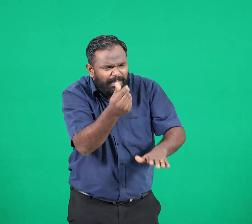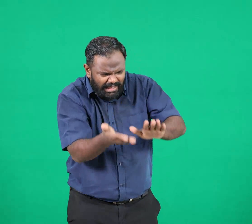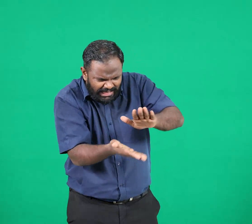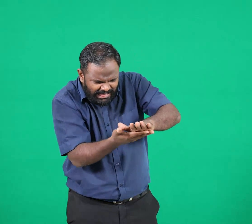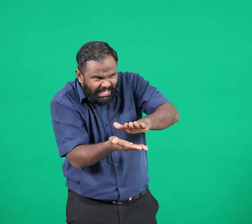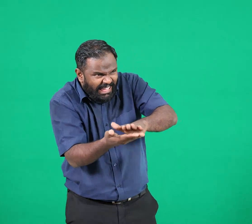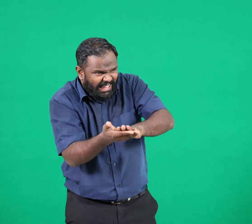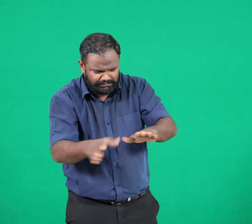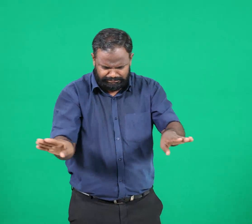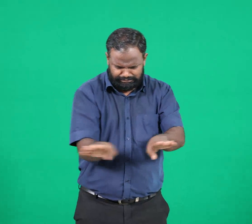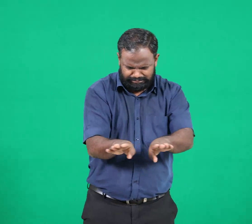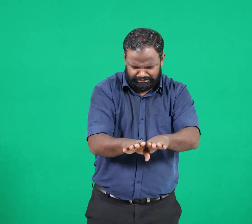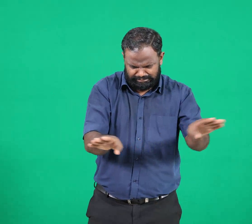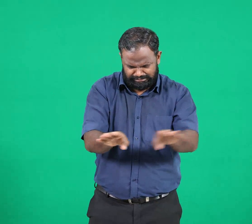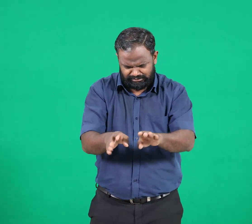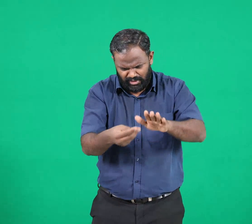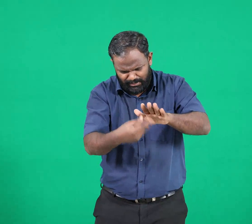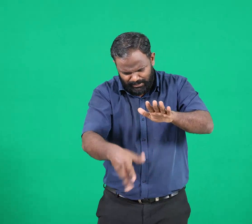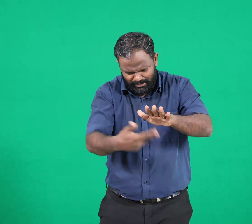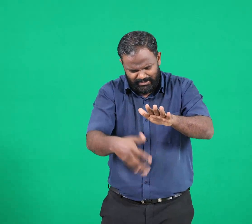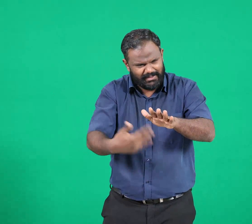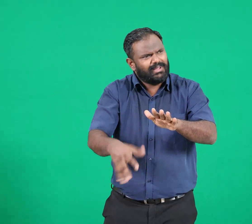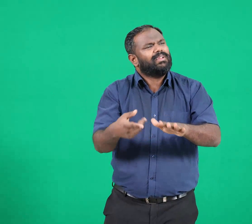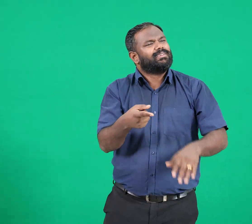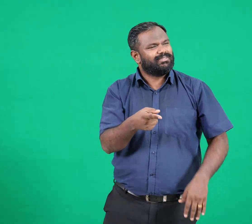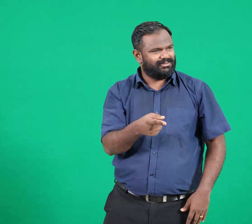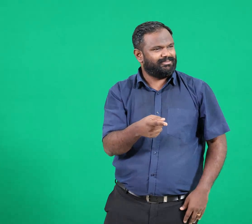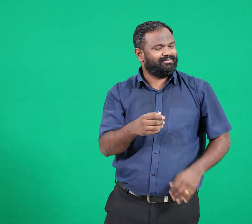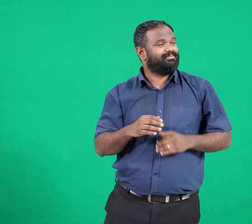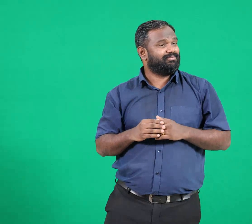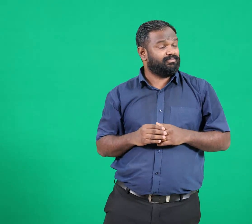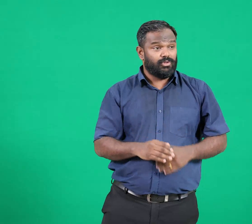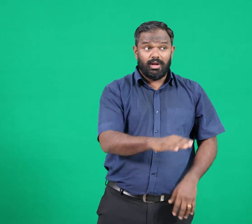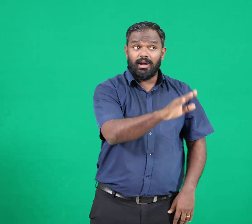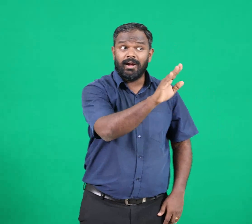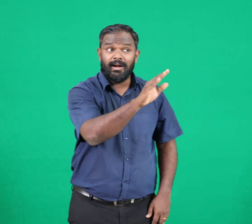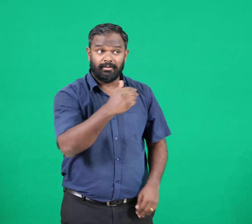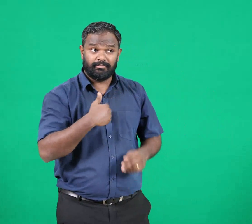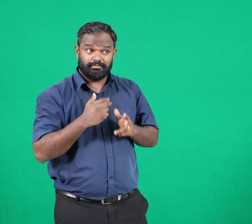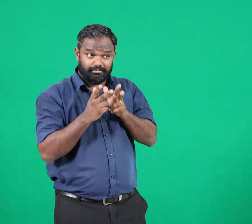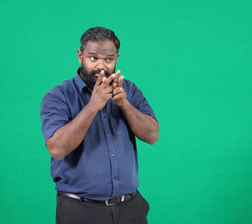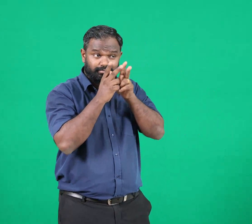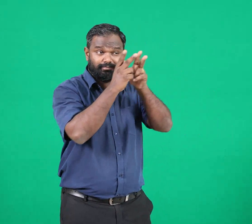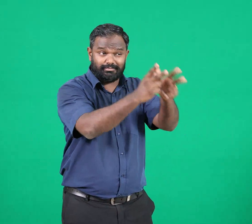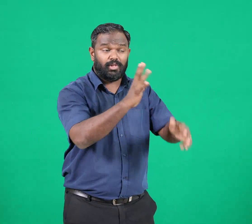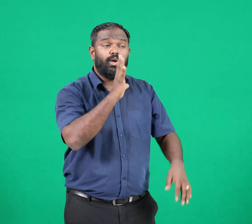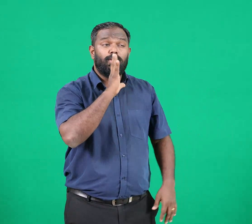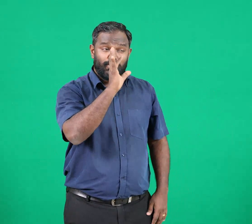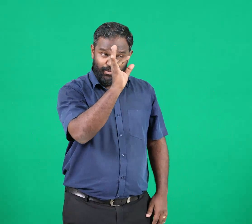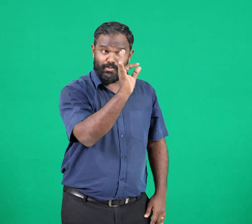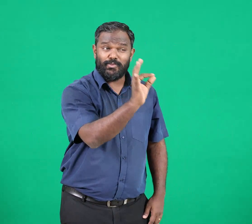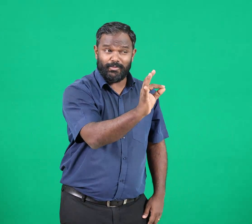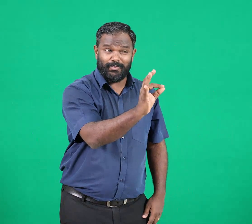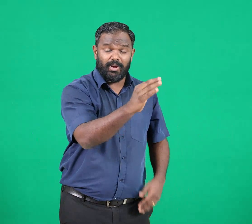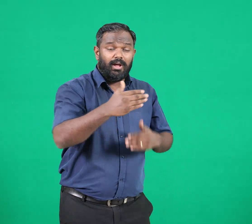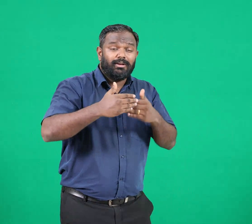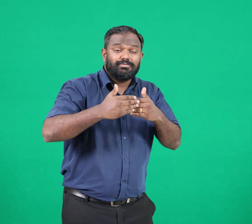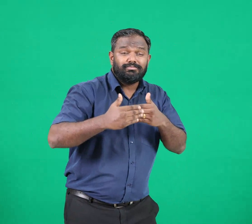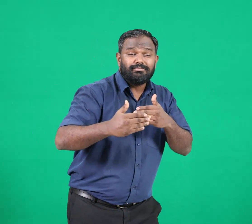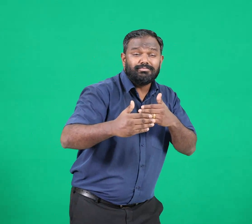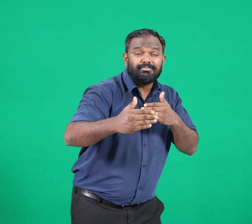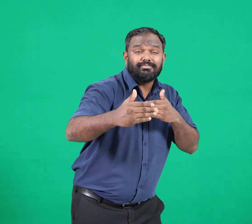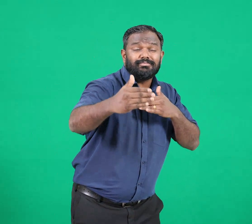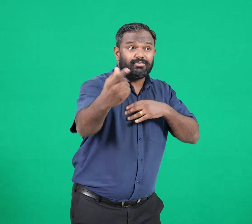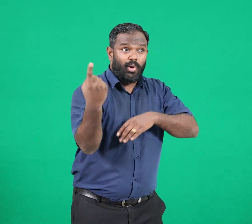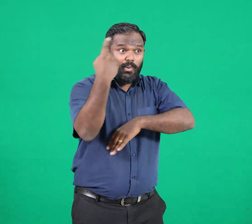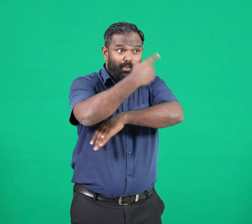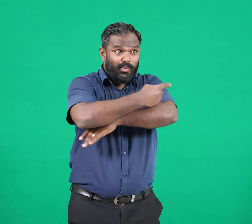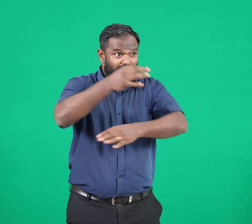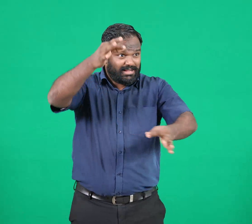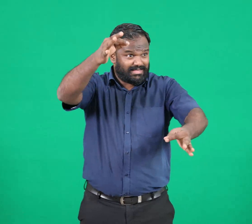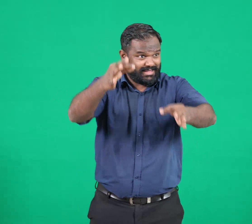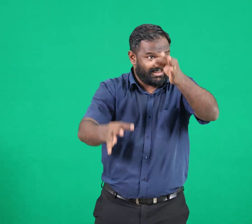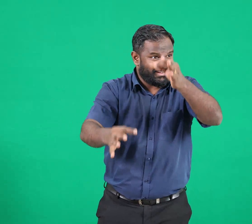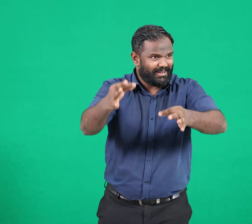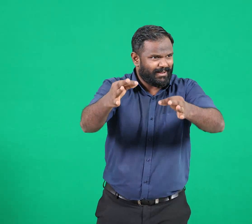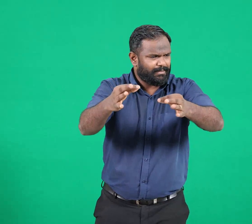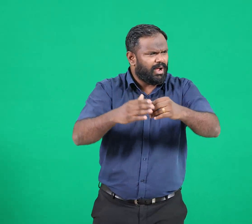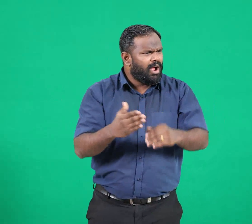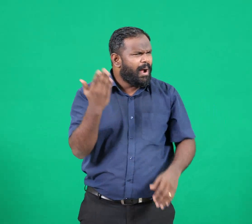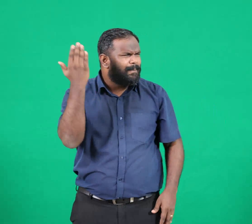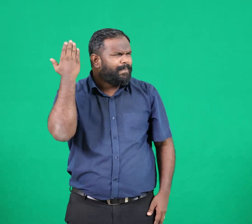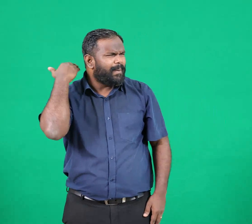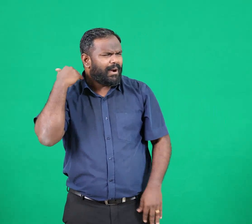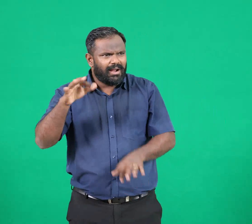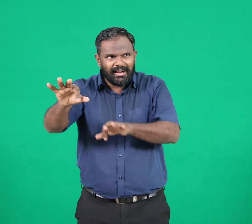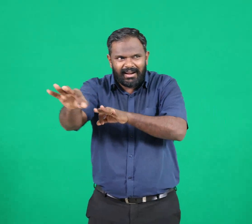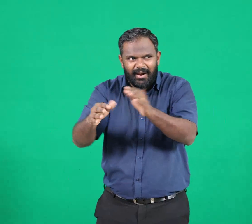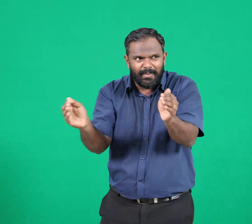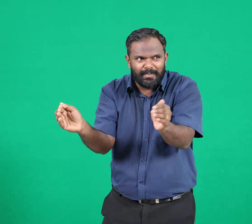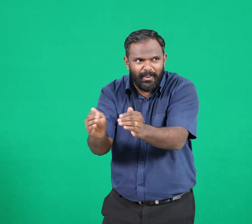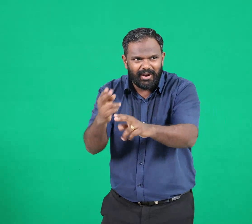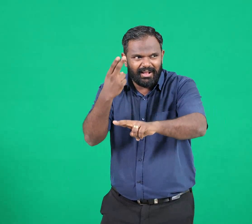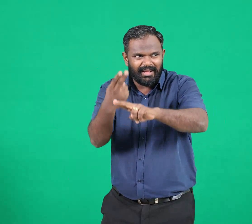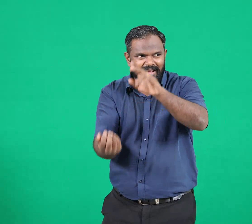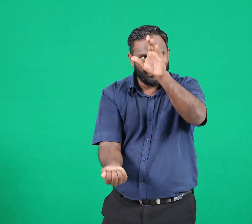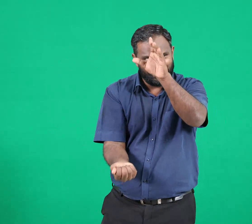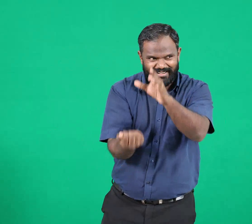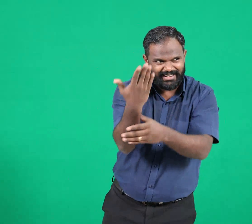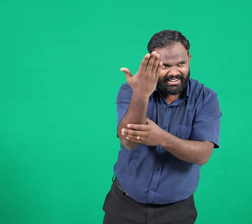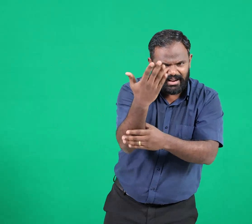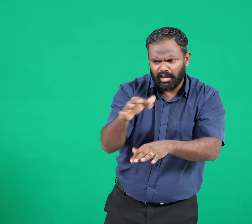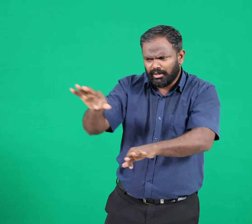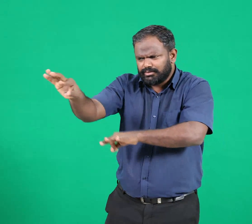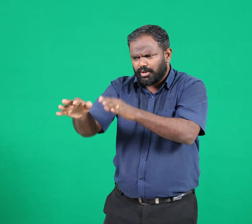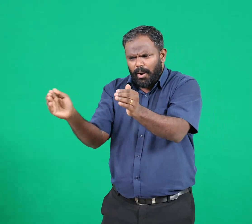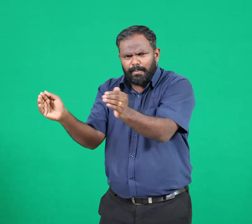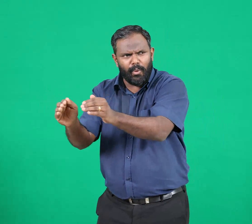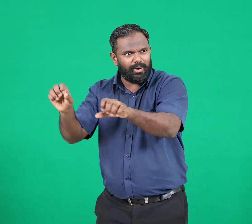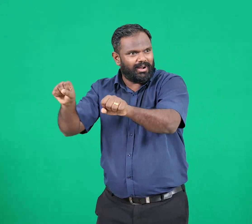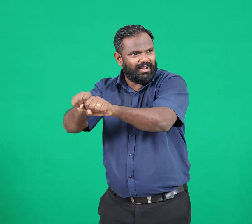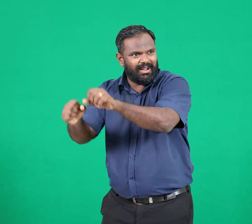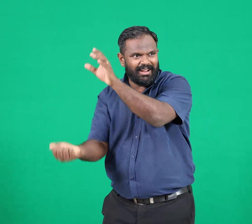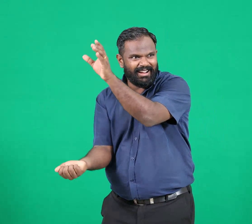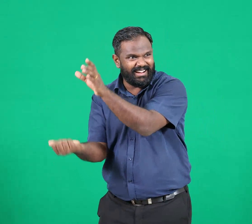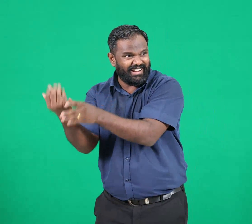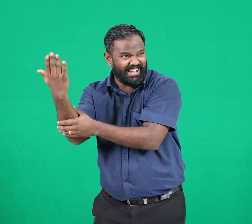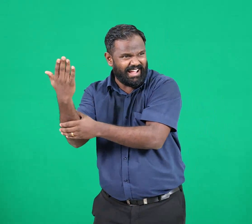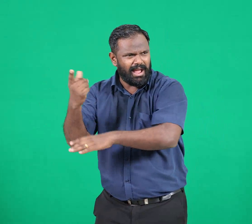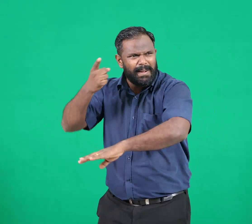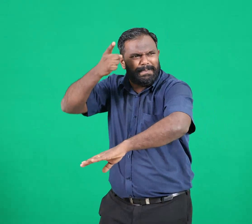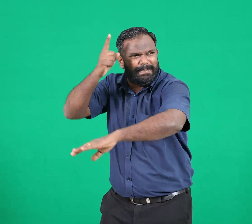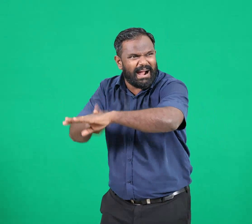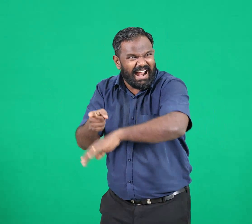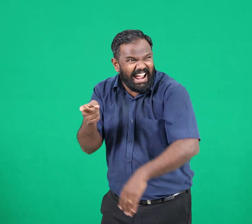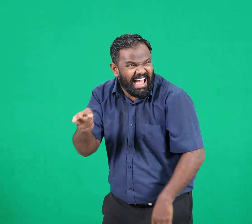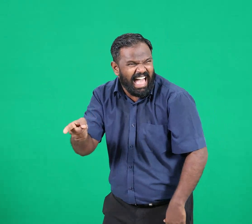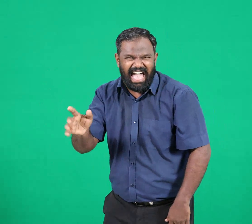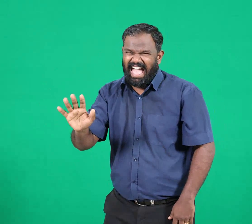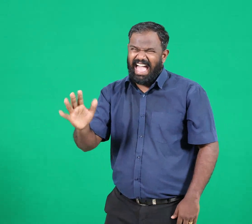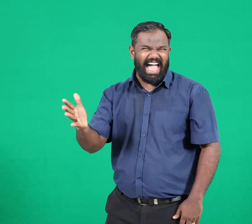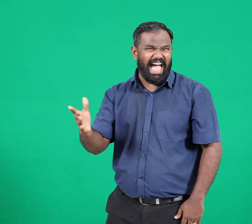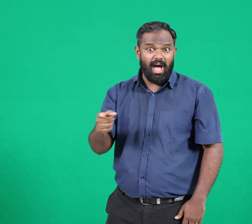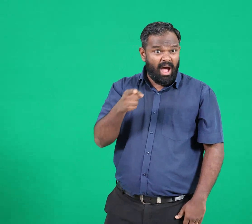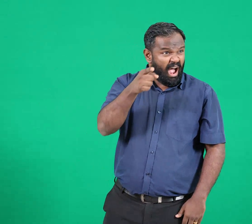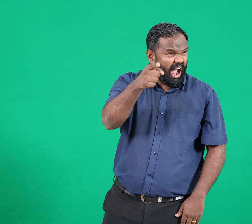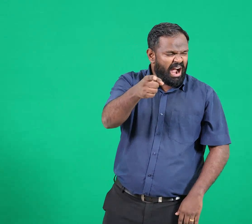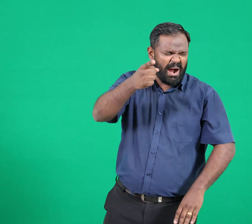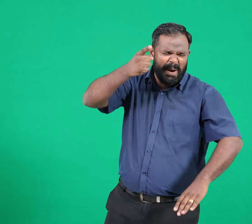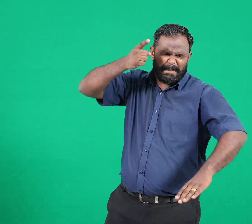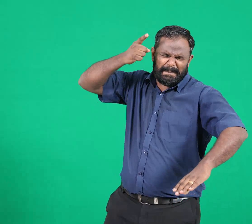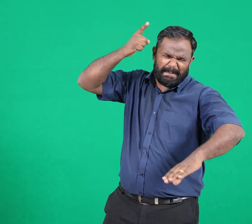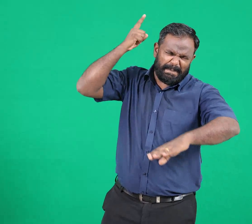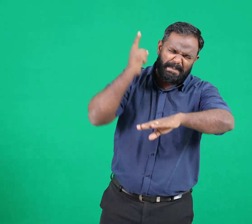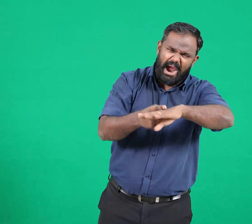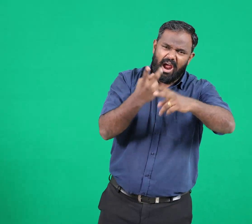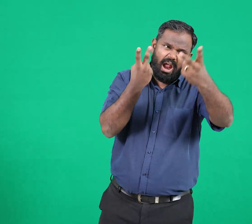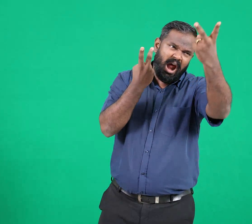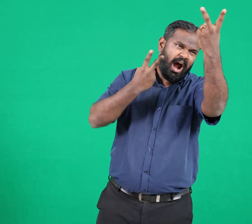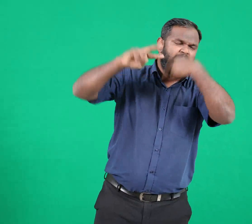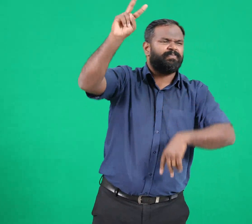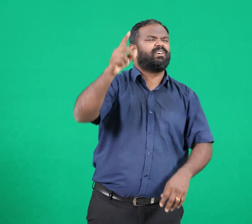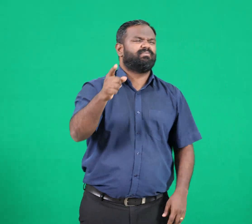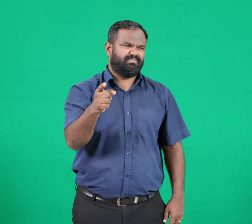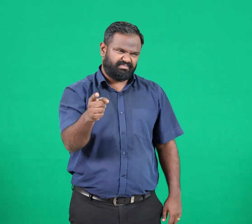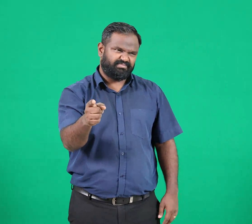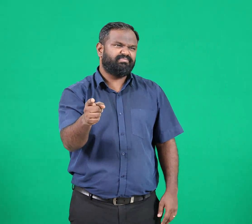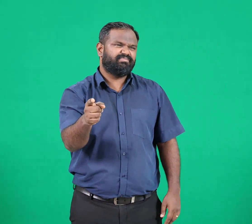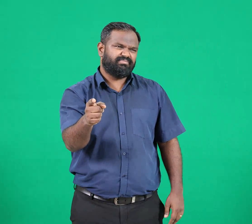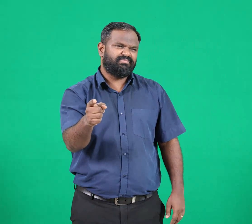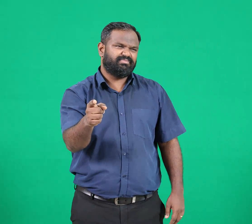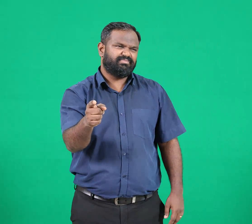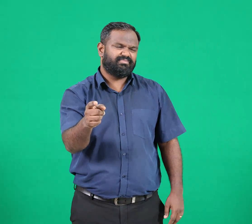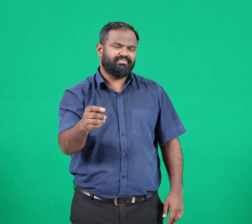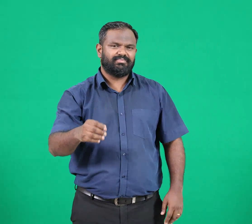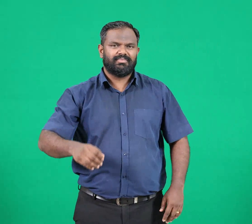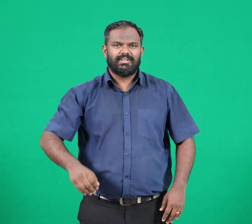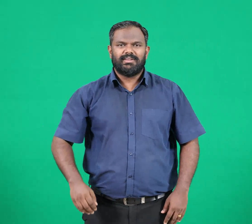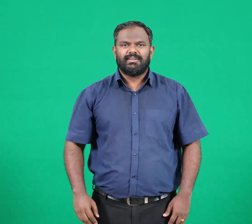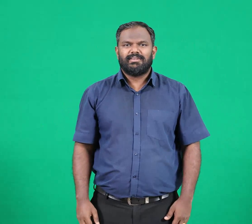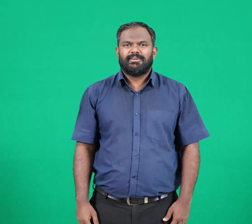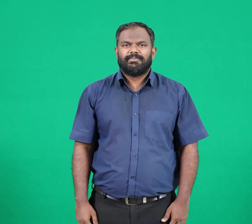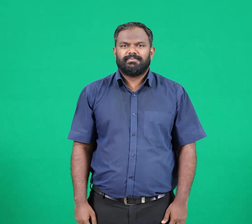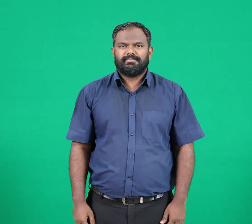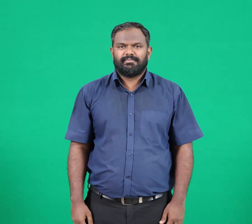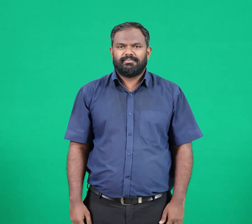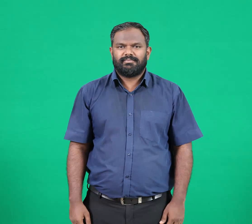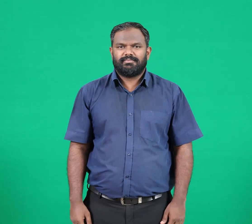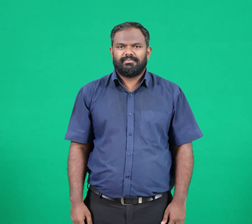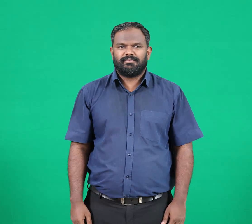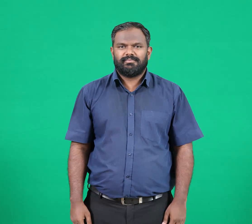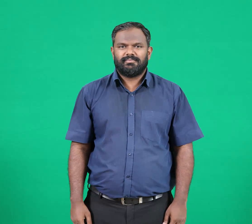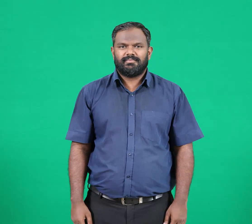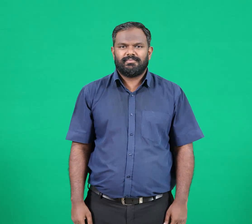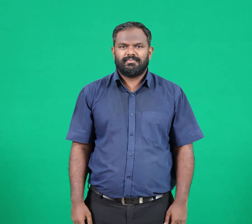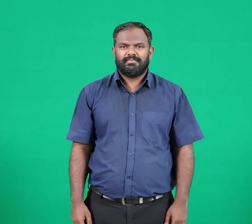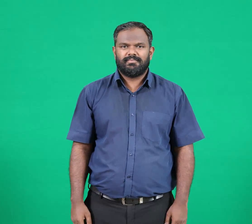Truly I tell you, it will be more bearable for Sodom and Gomorrah on the day of judgment than for that town.